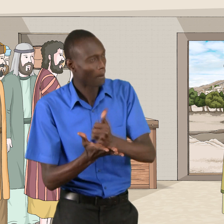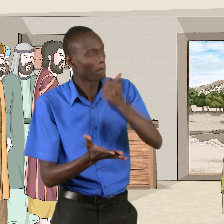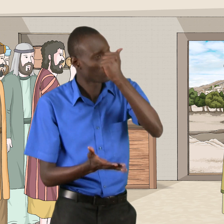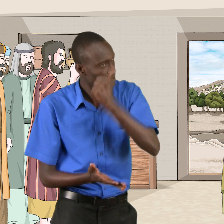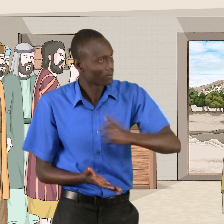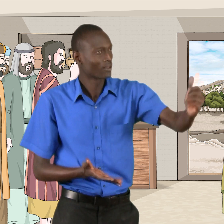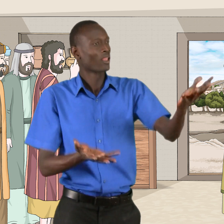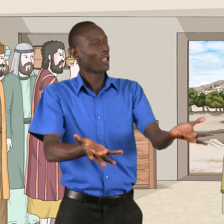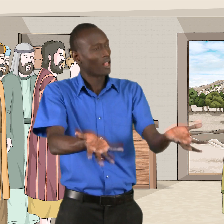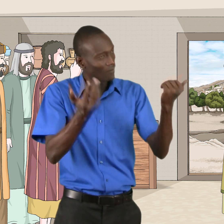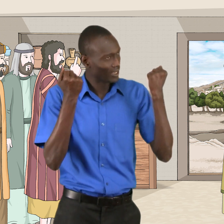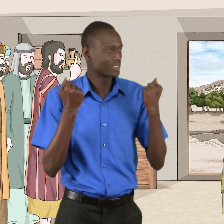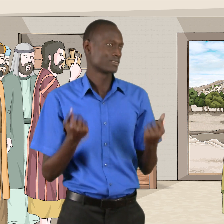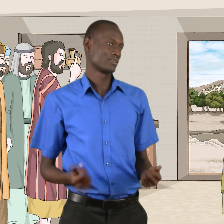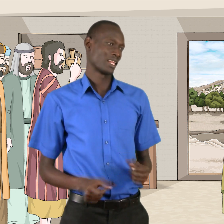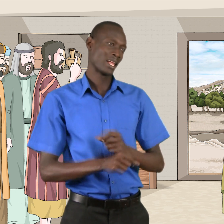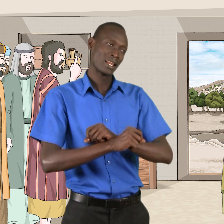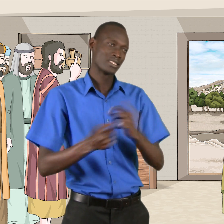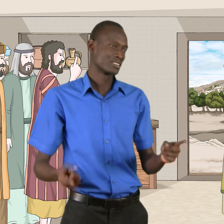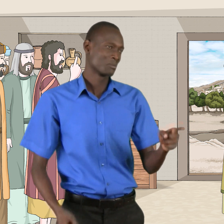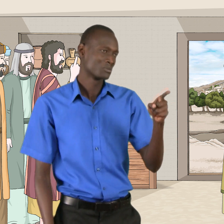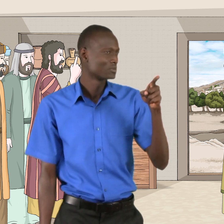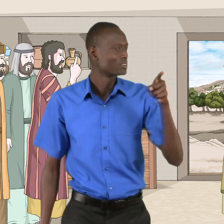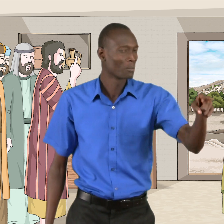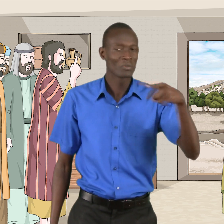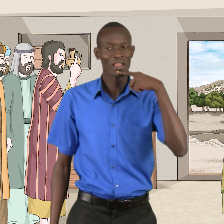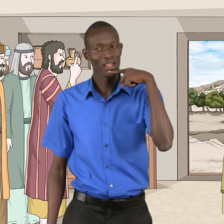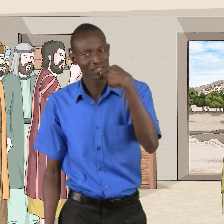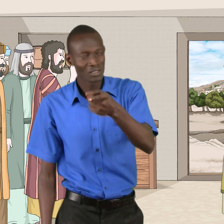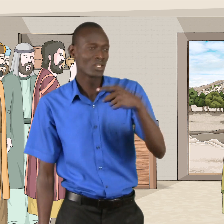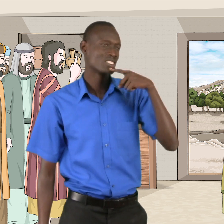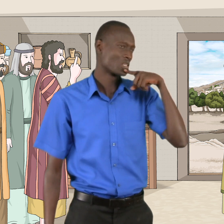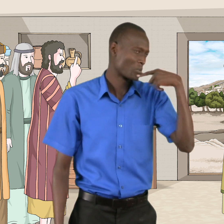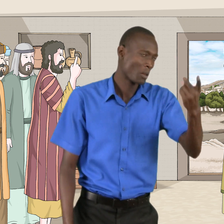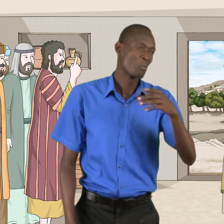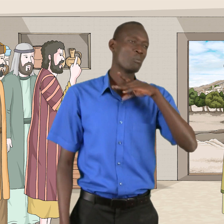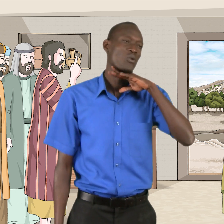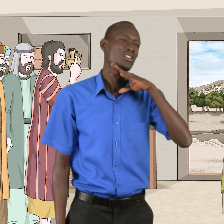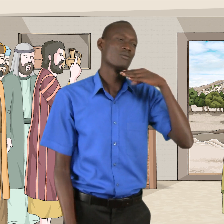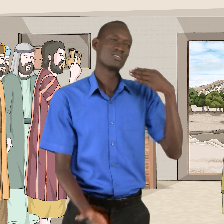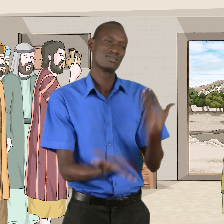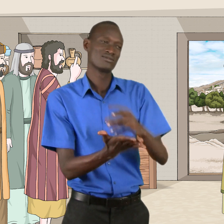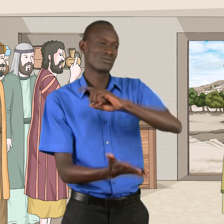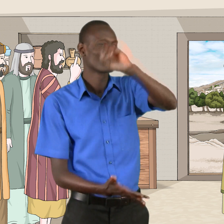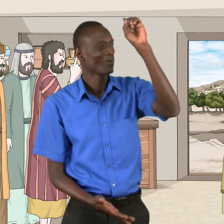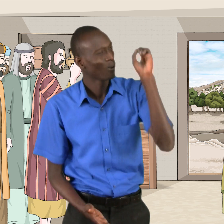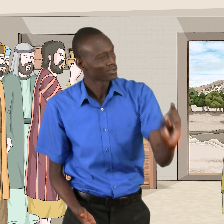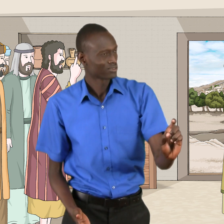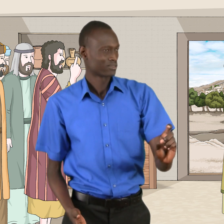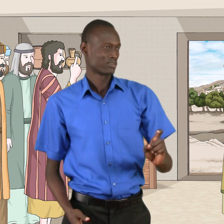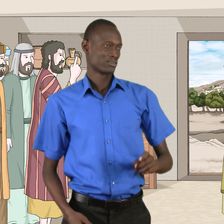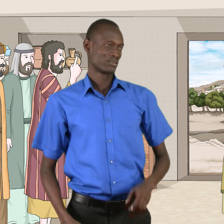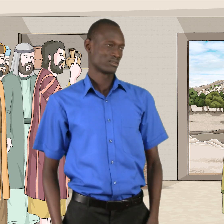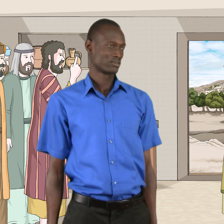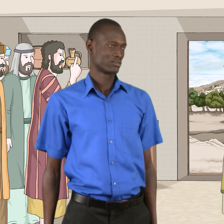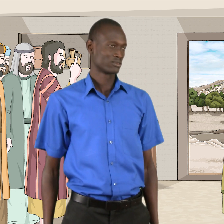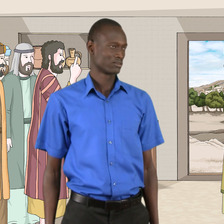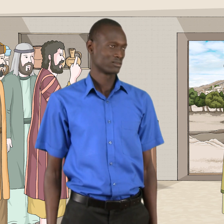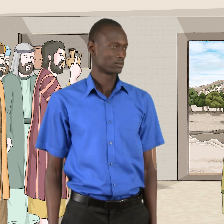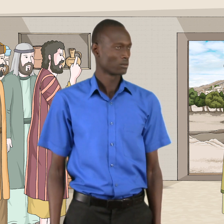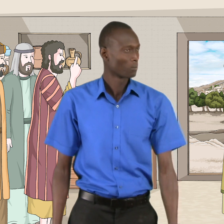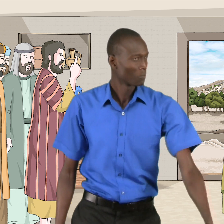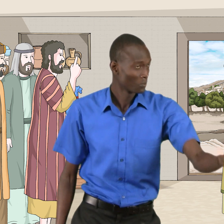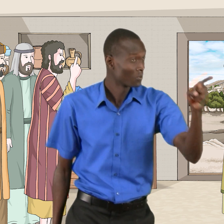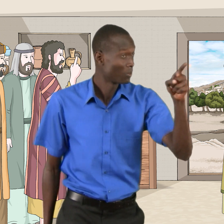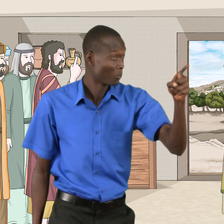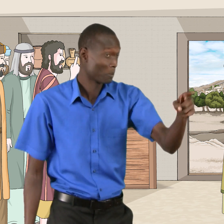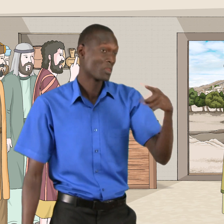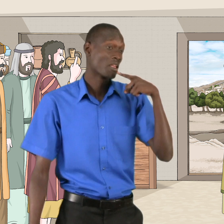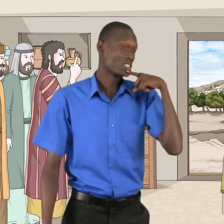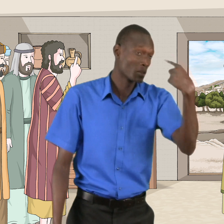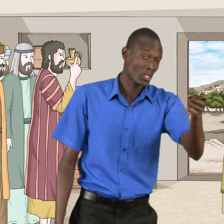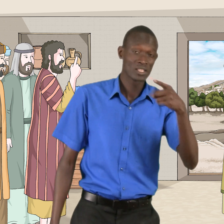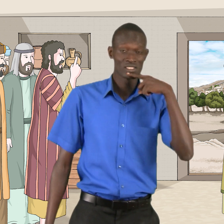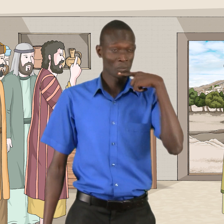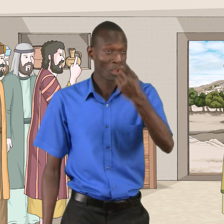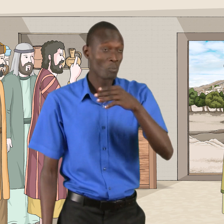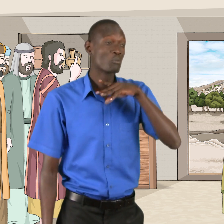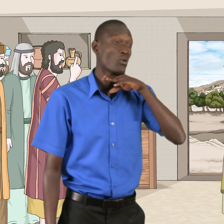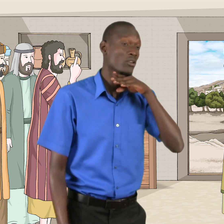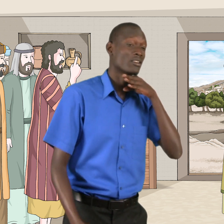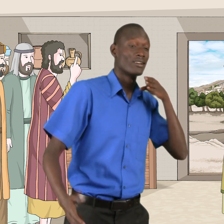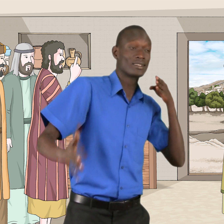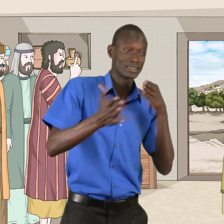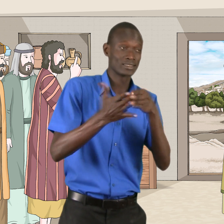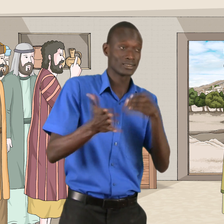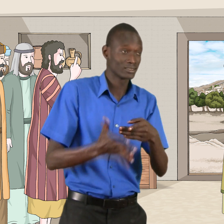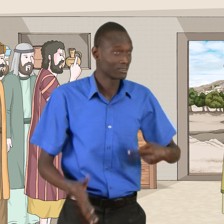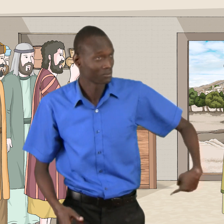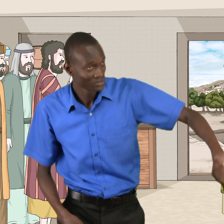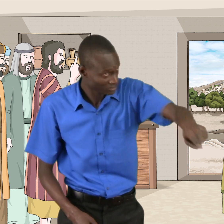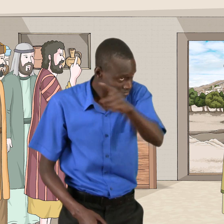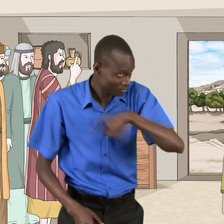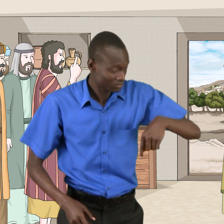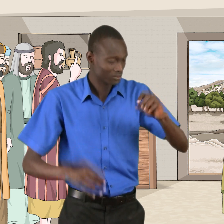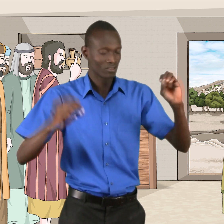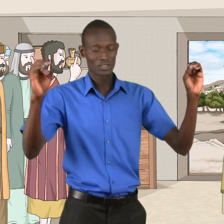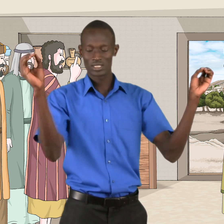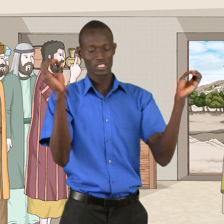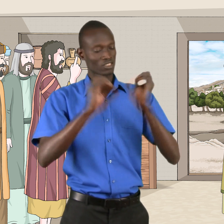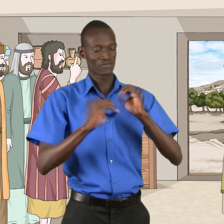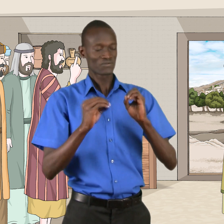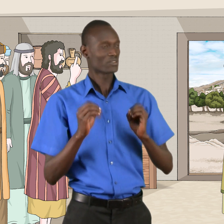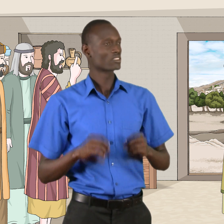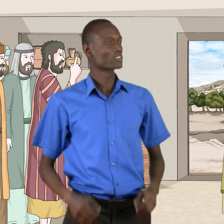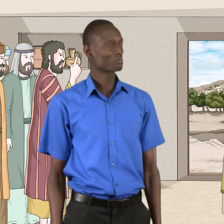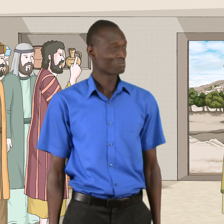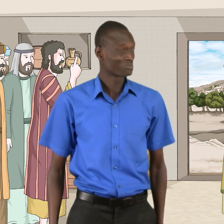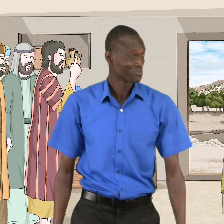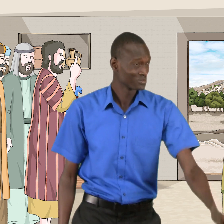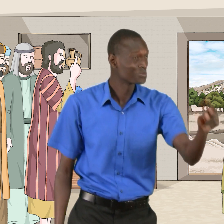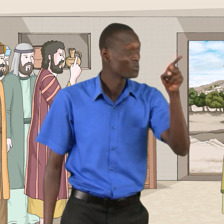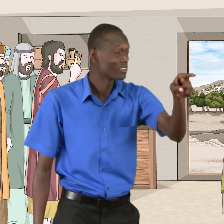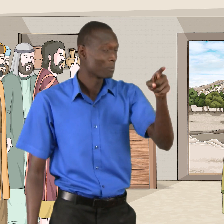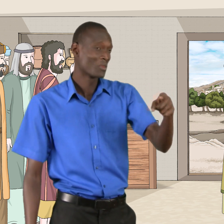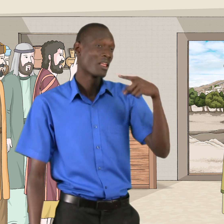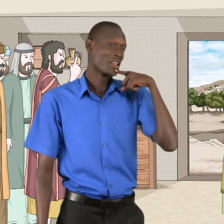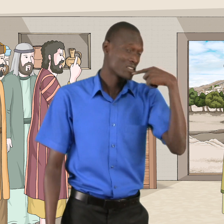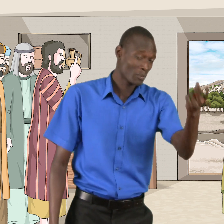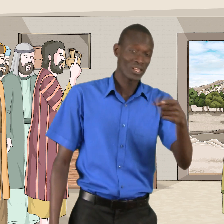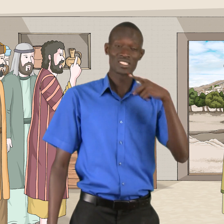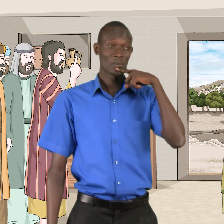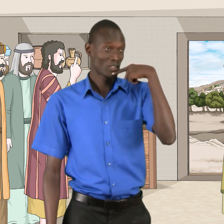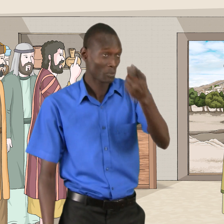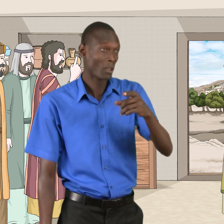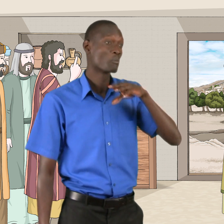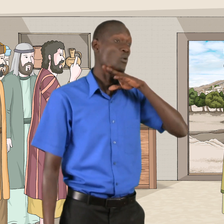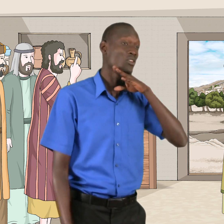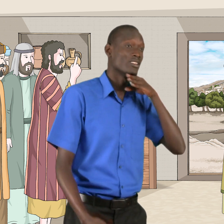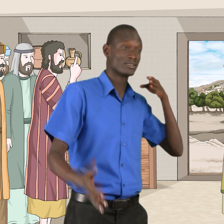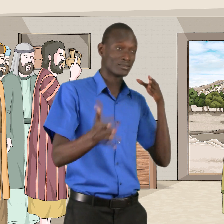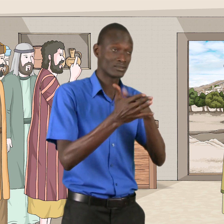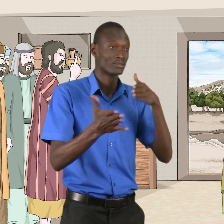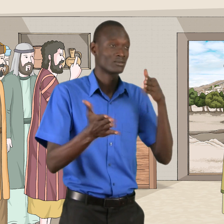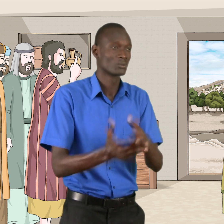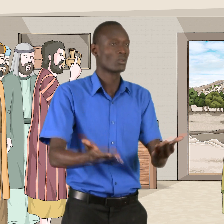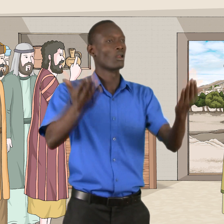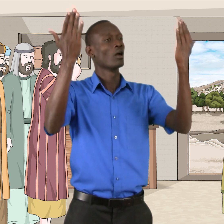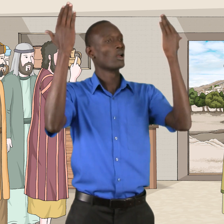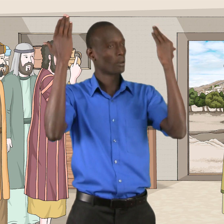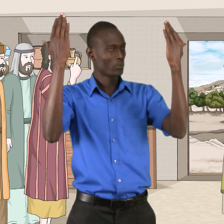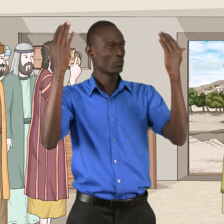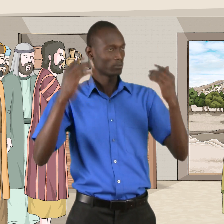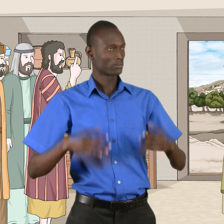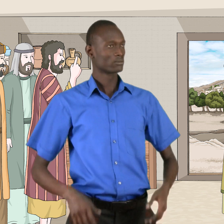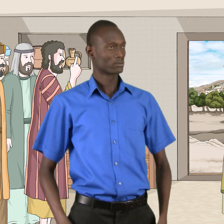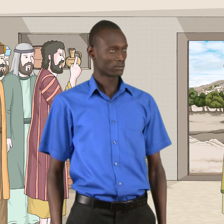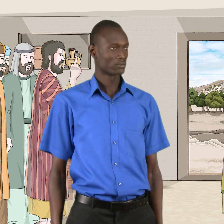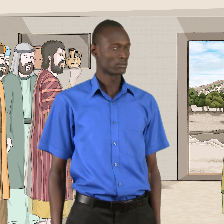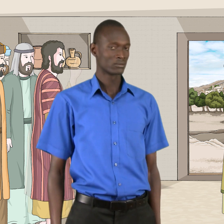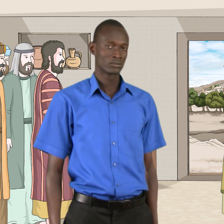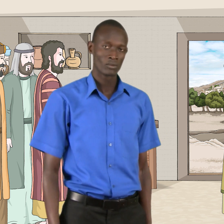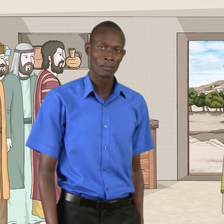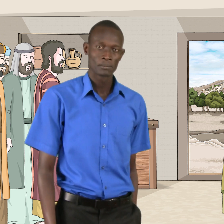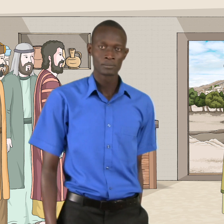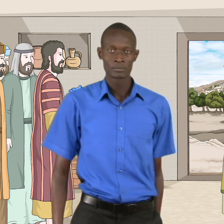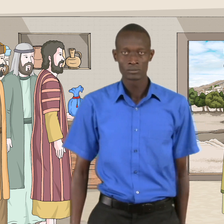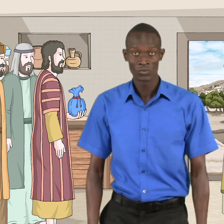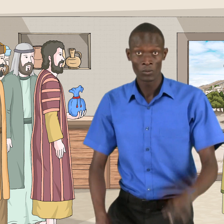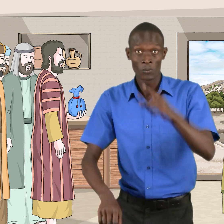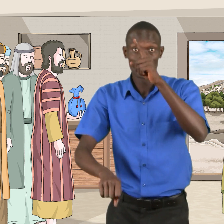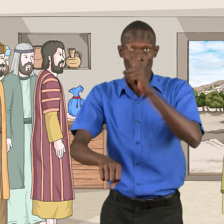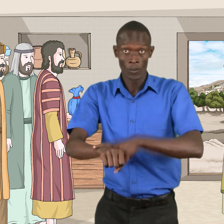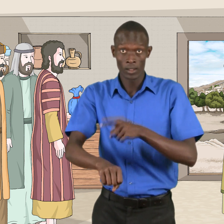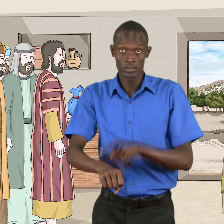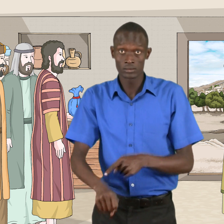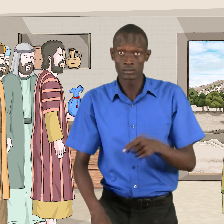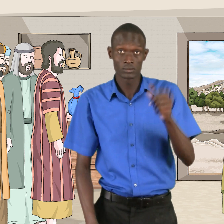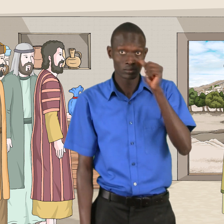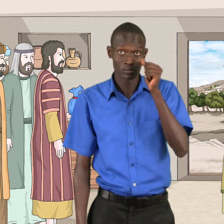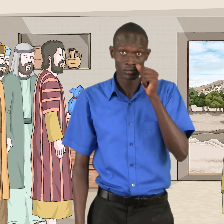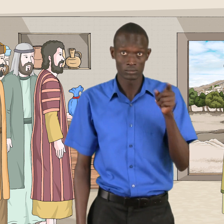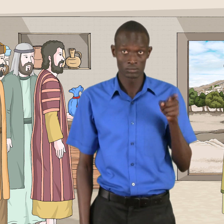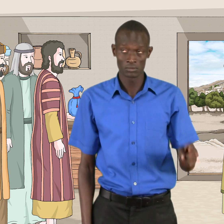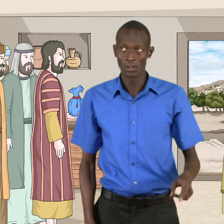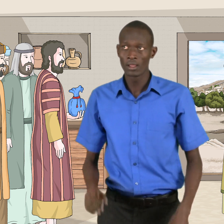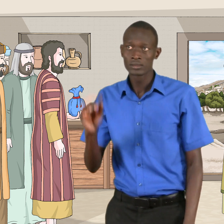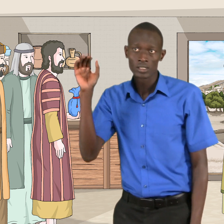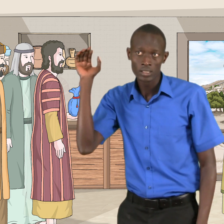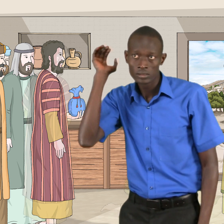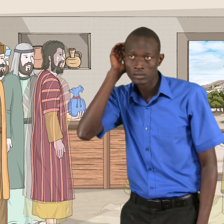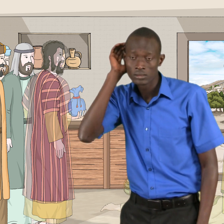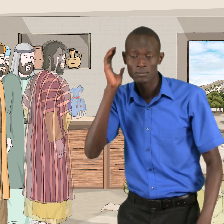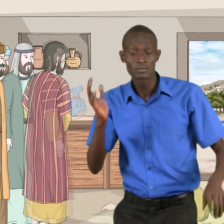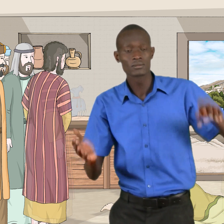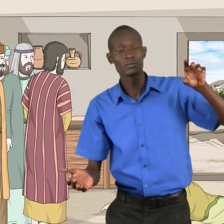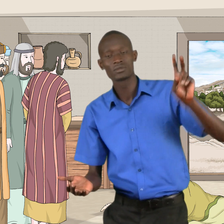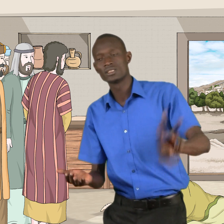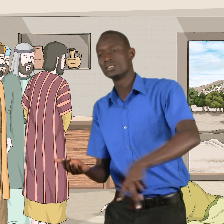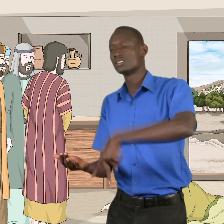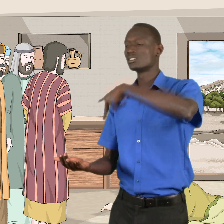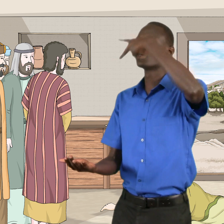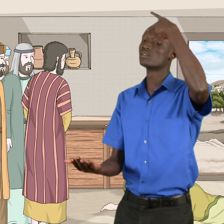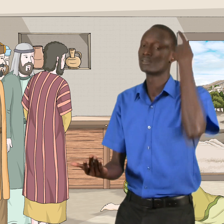How could you conceive such a deed in your heart? You have not lied to men, but to God!”